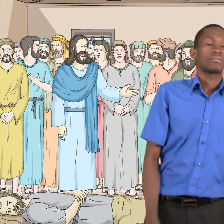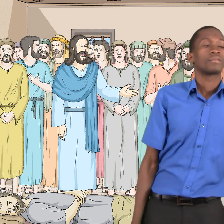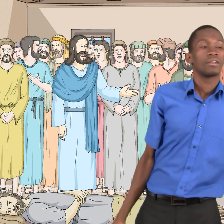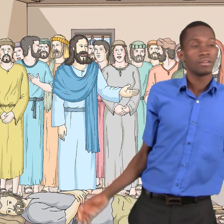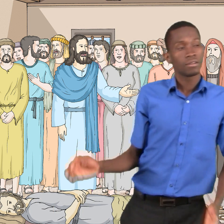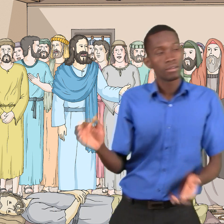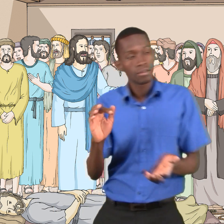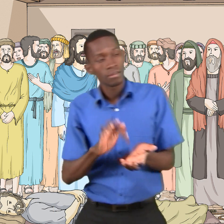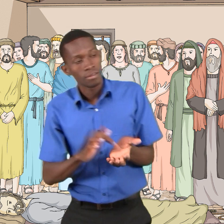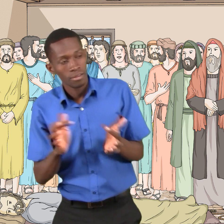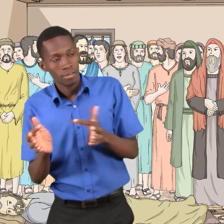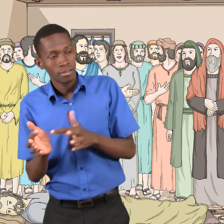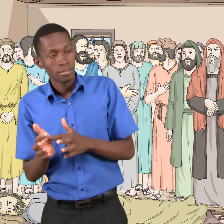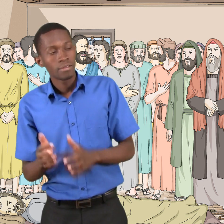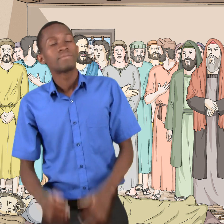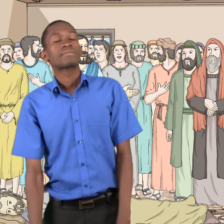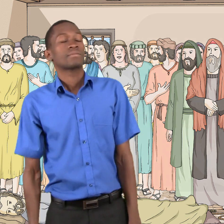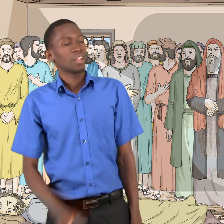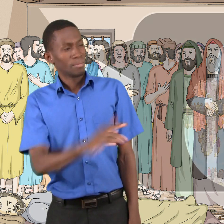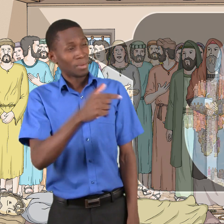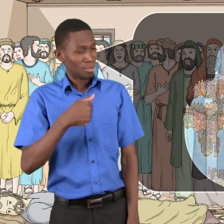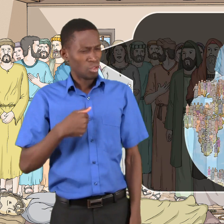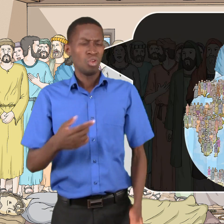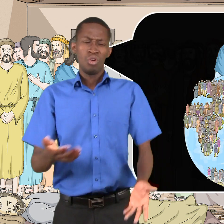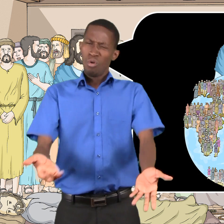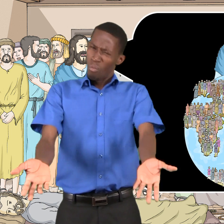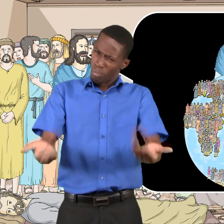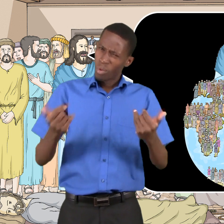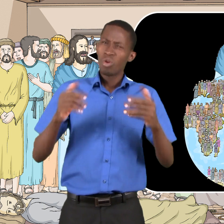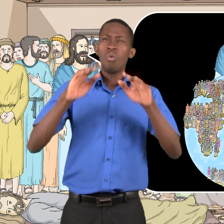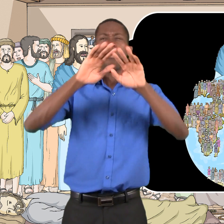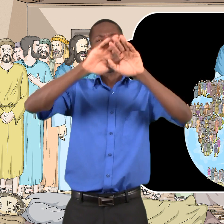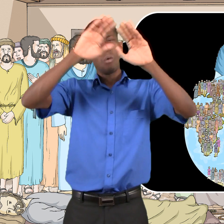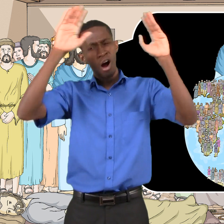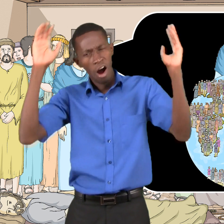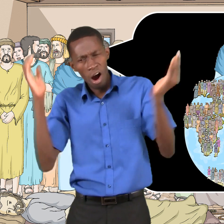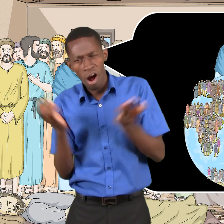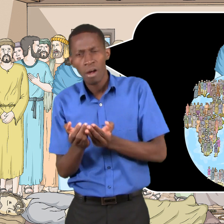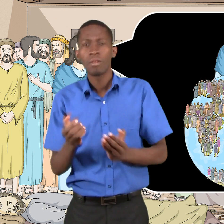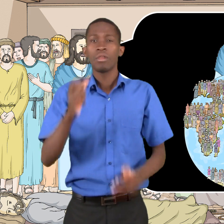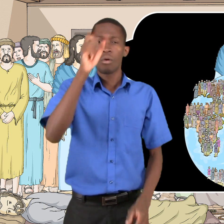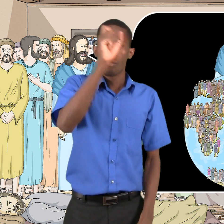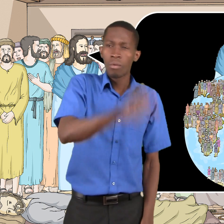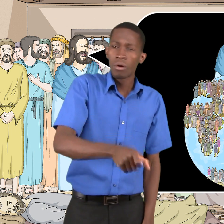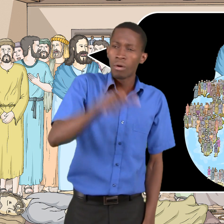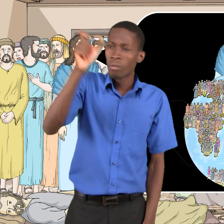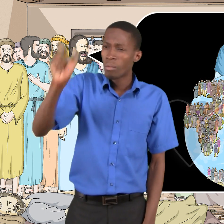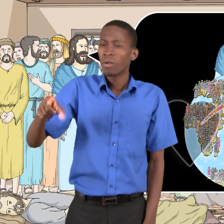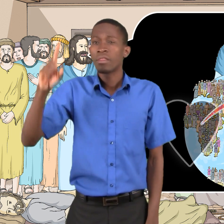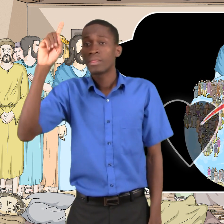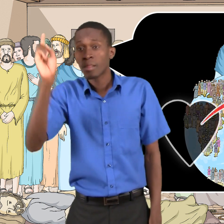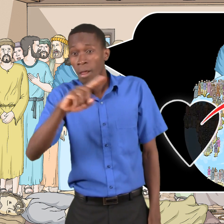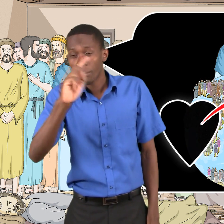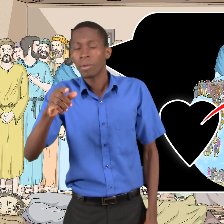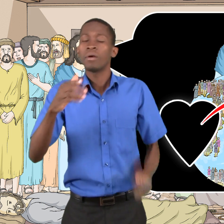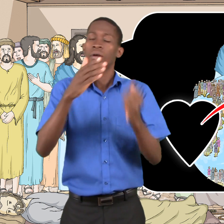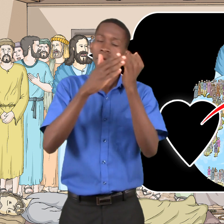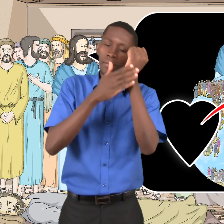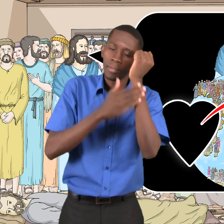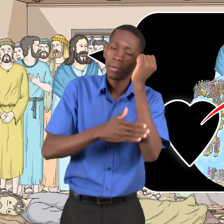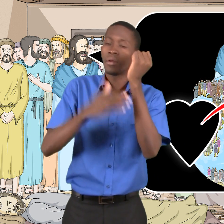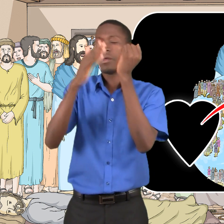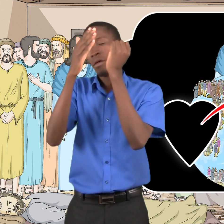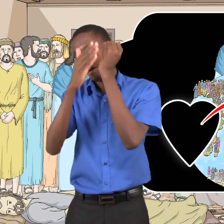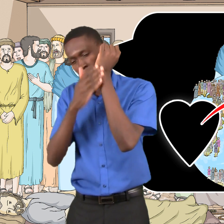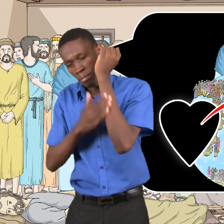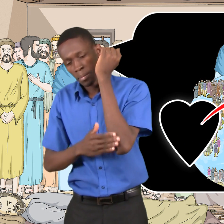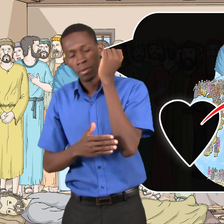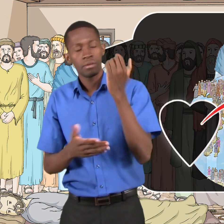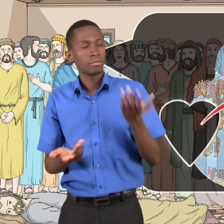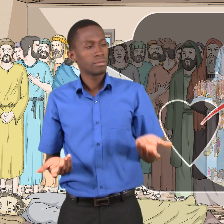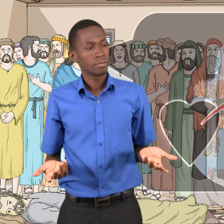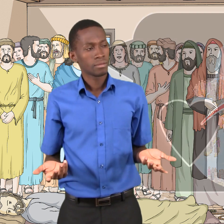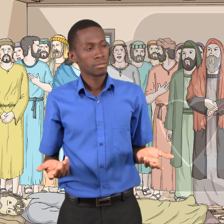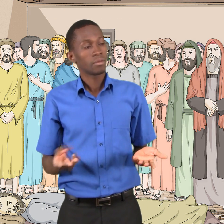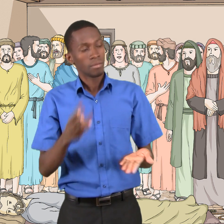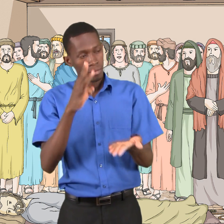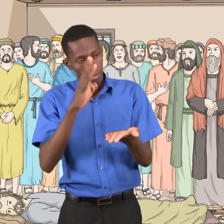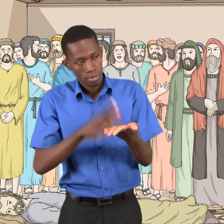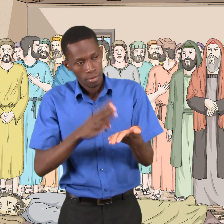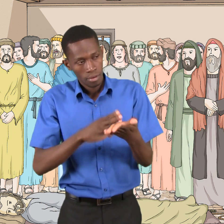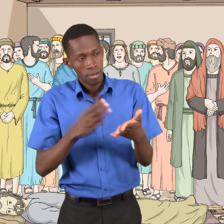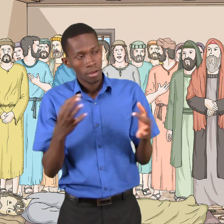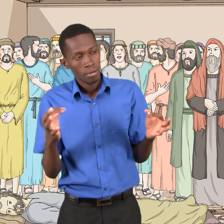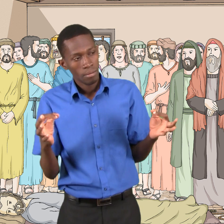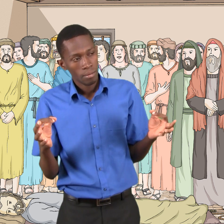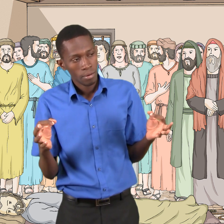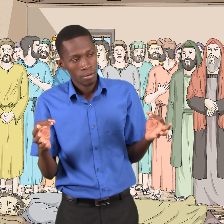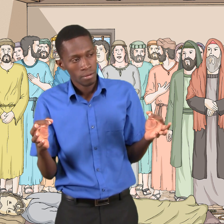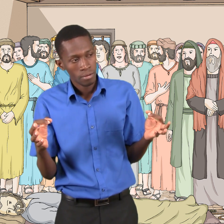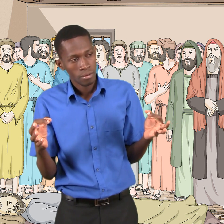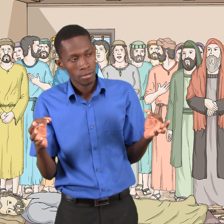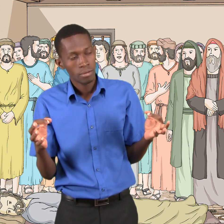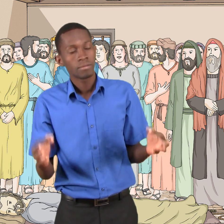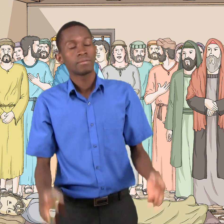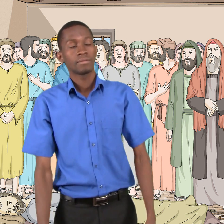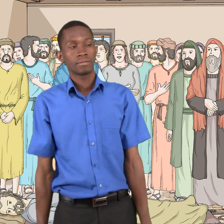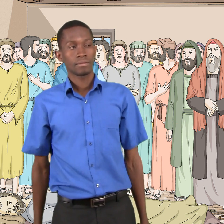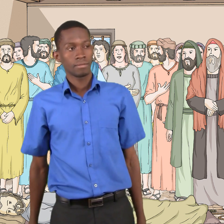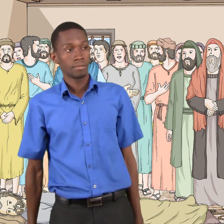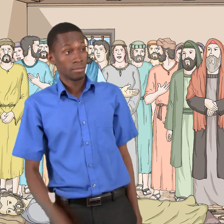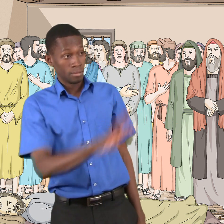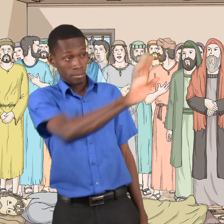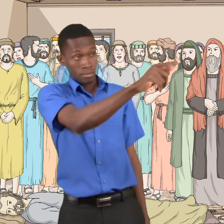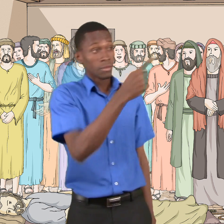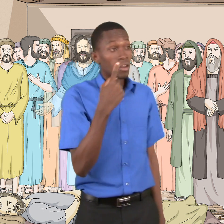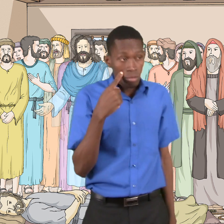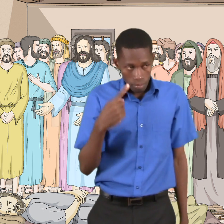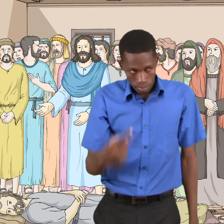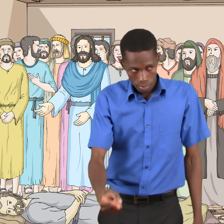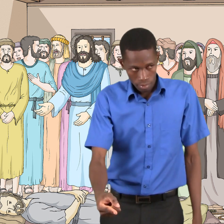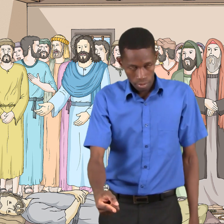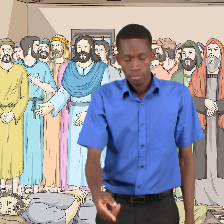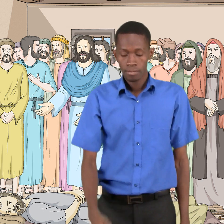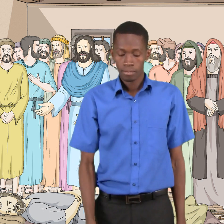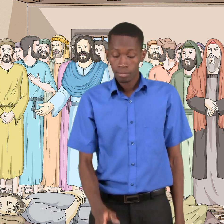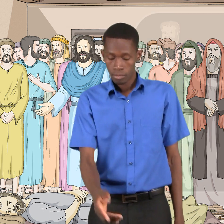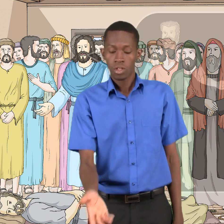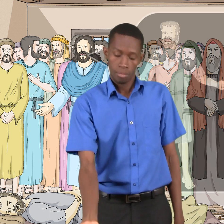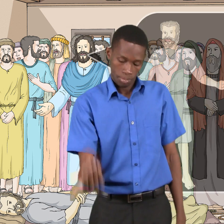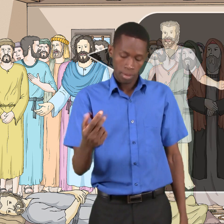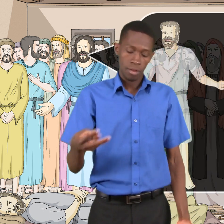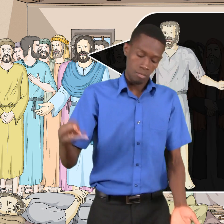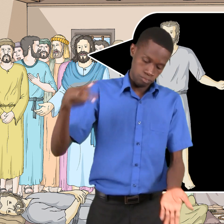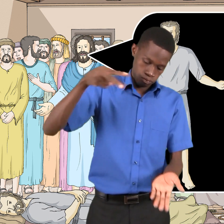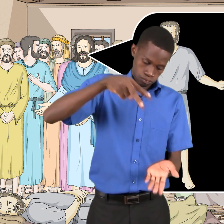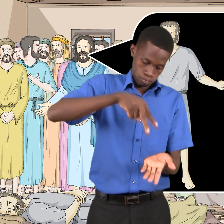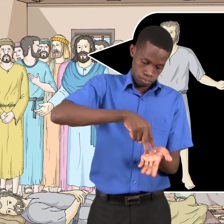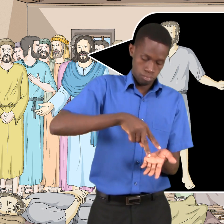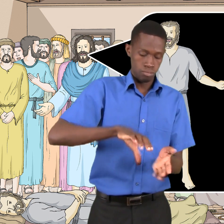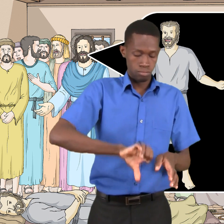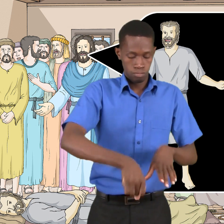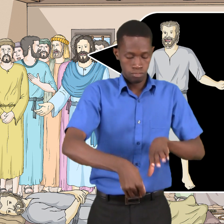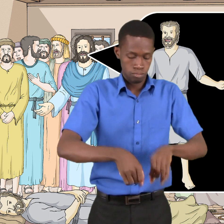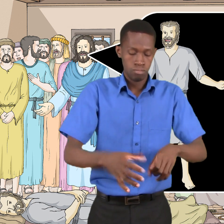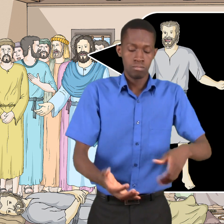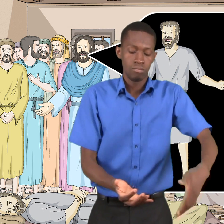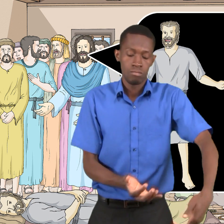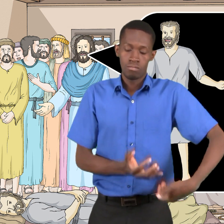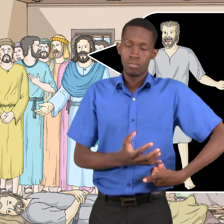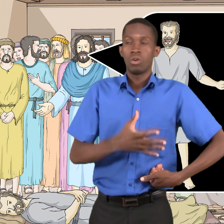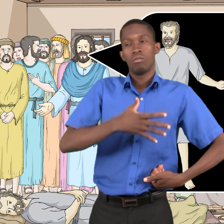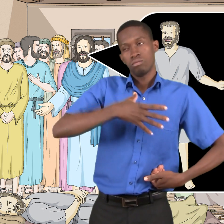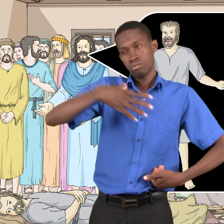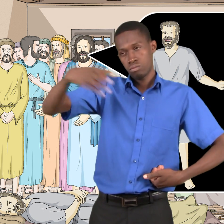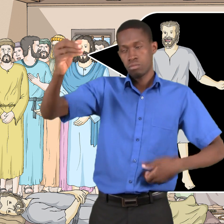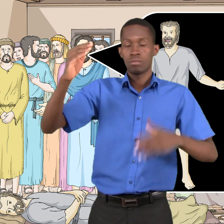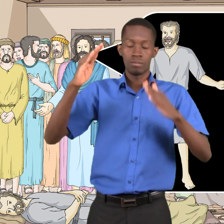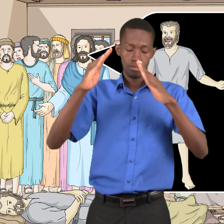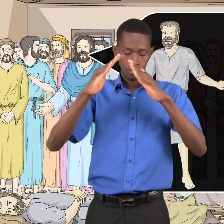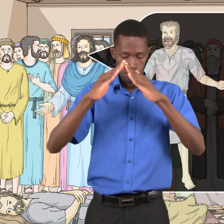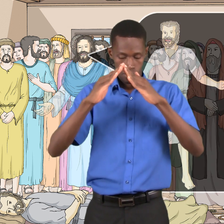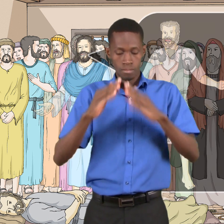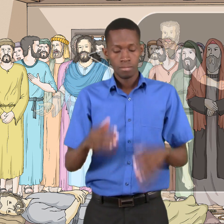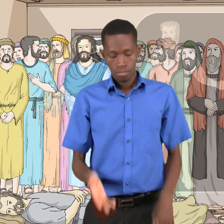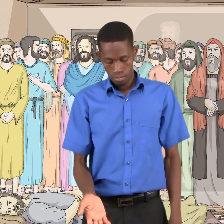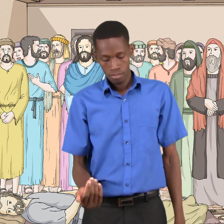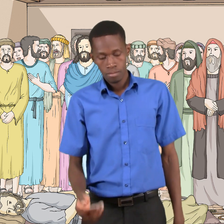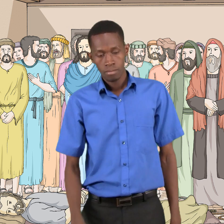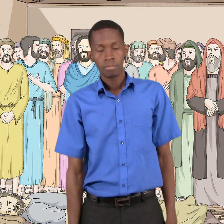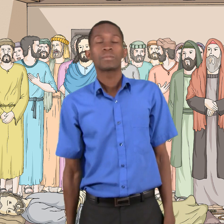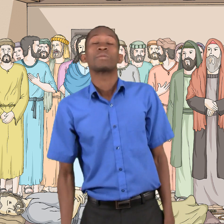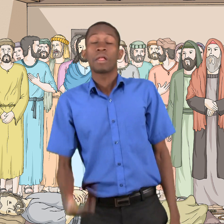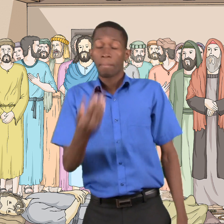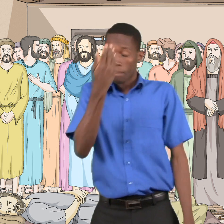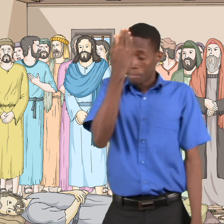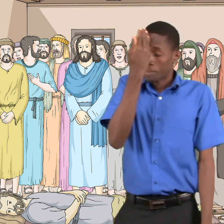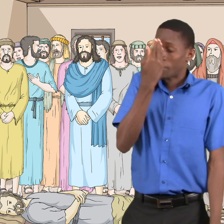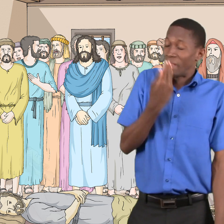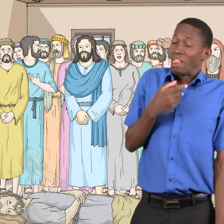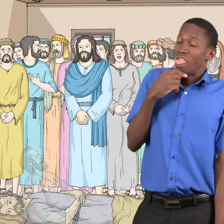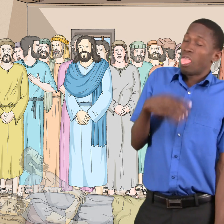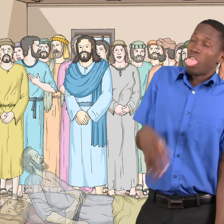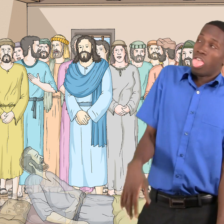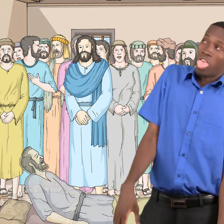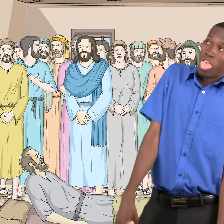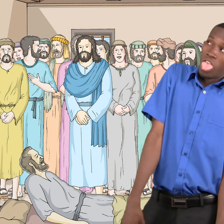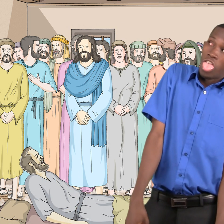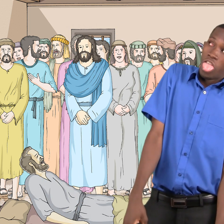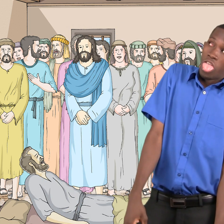But so that you may know that the Son of Man has authority on earth to forgive sins...” He said to the paralytic, “I tell you, get up, pick up your mat, and go home.”